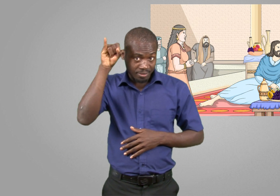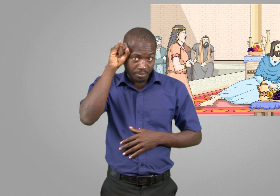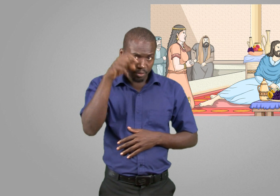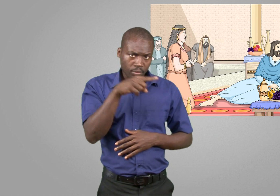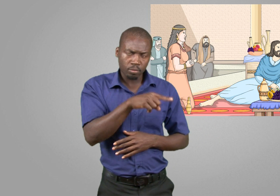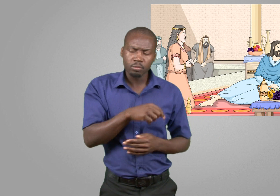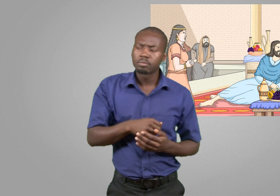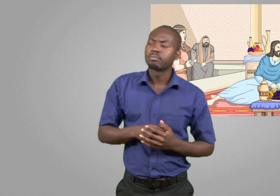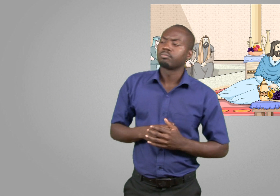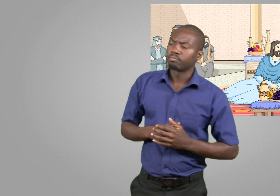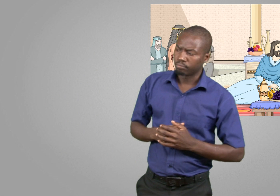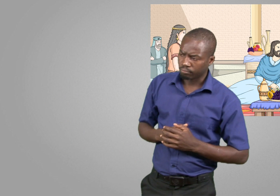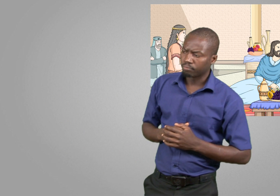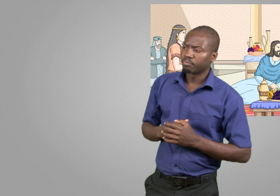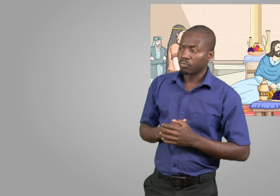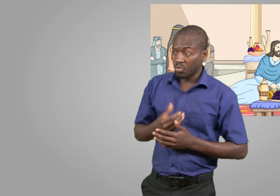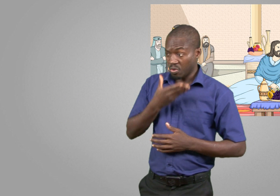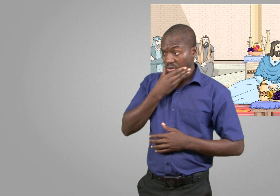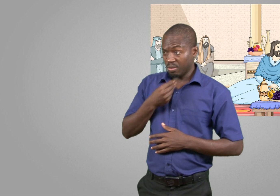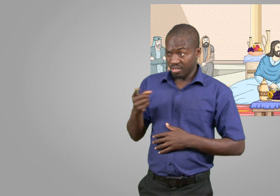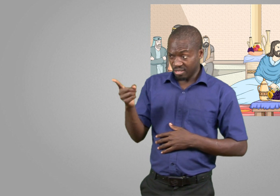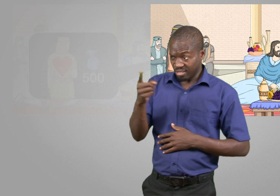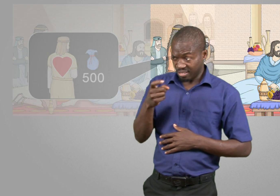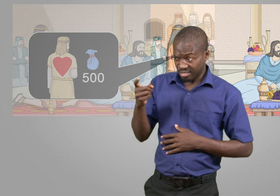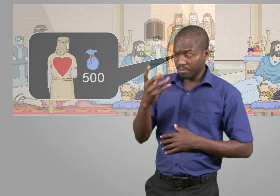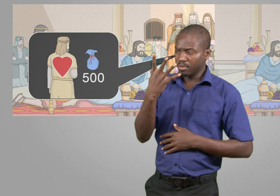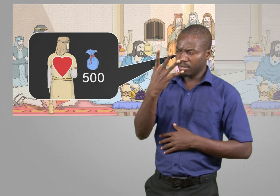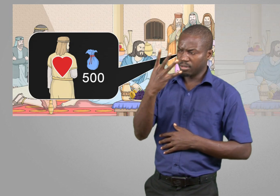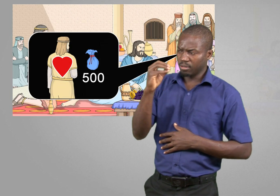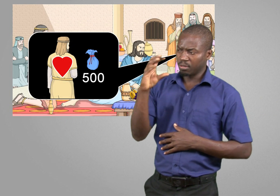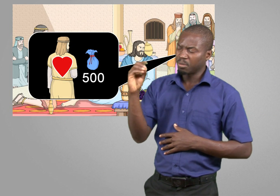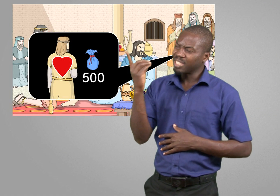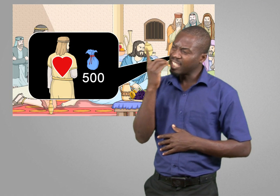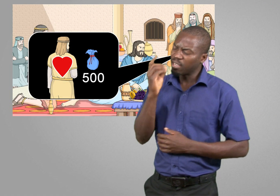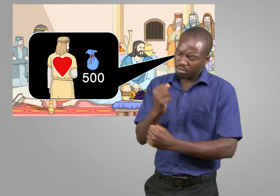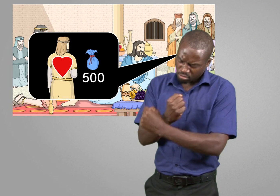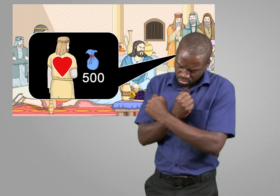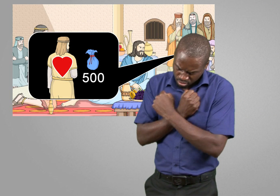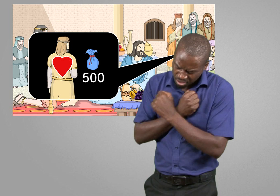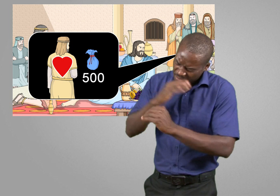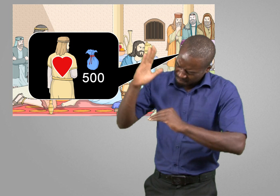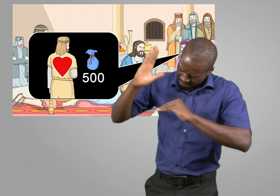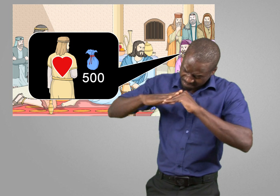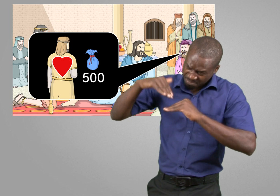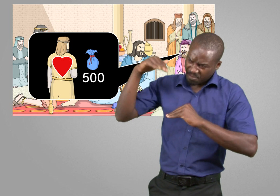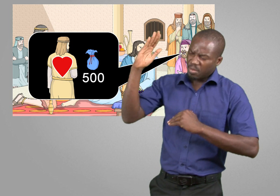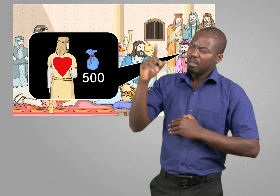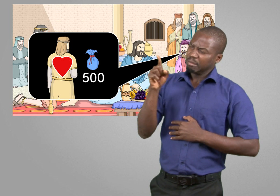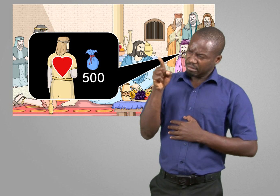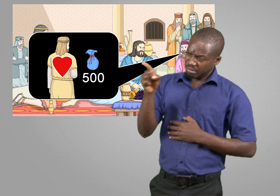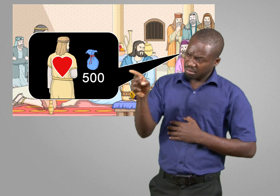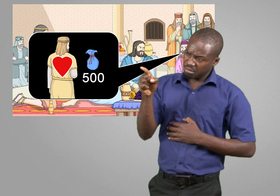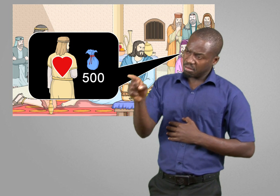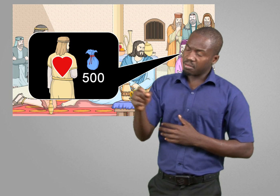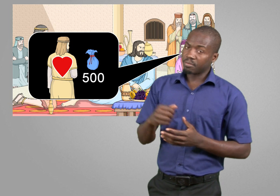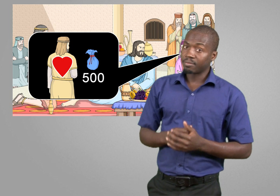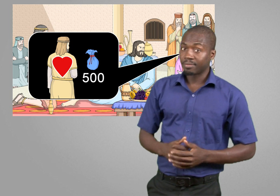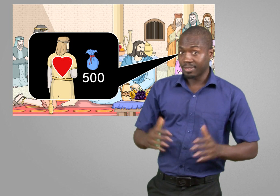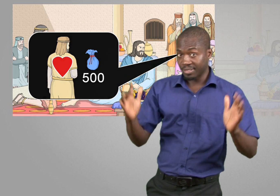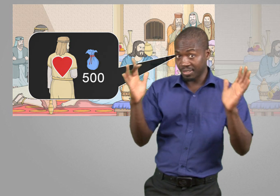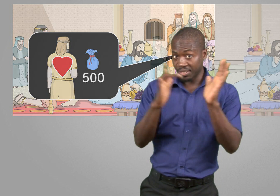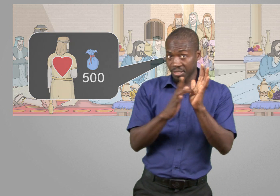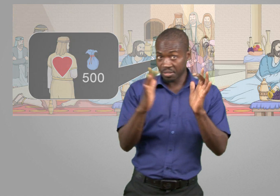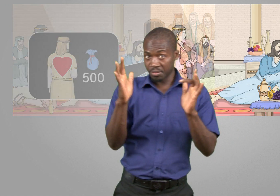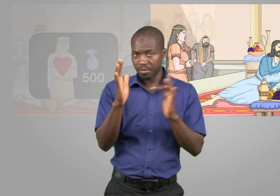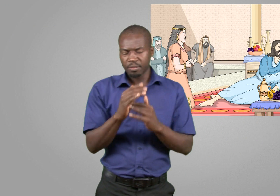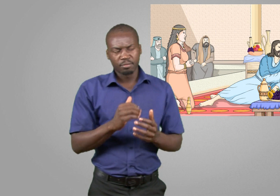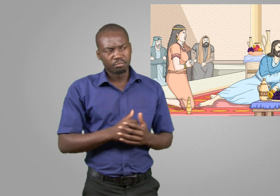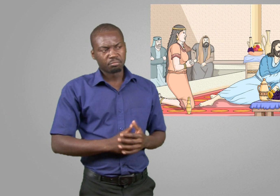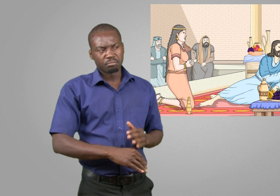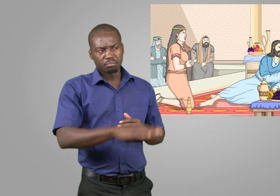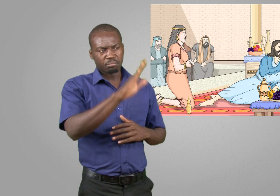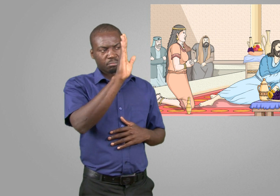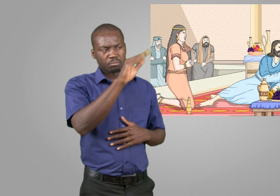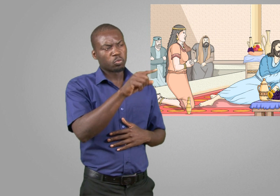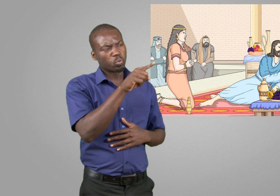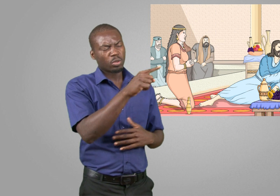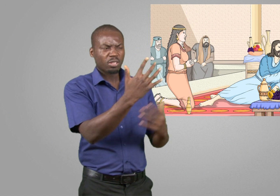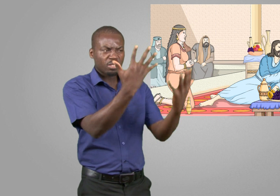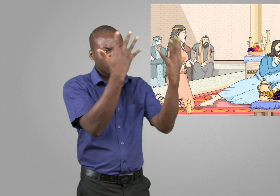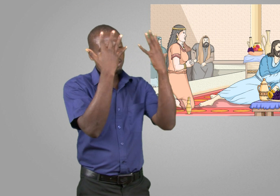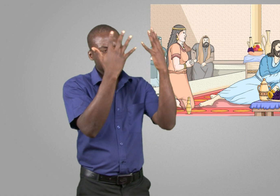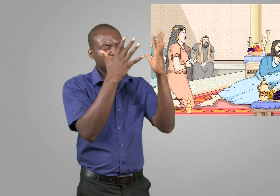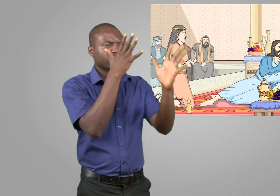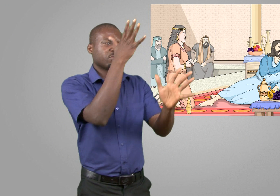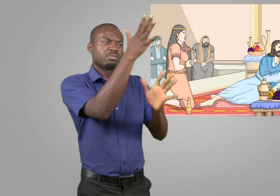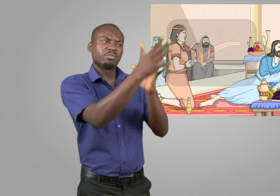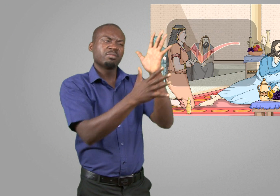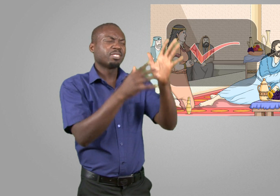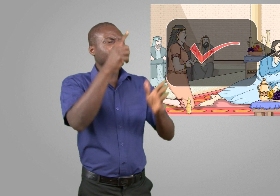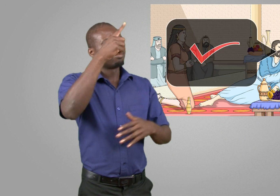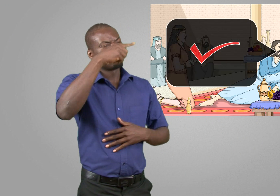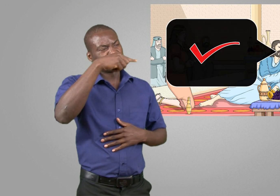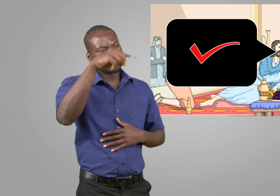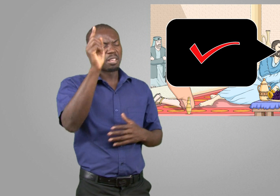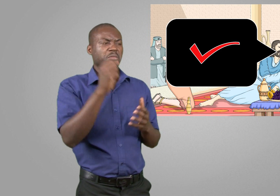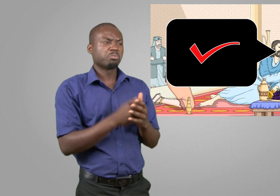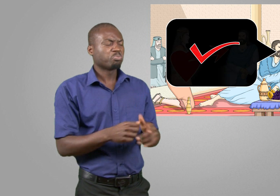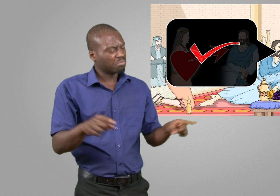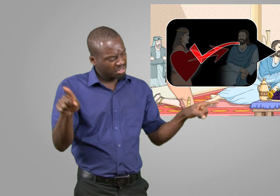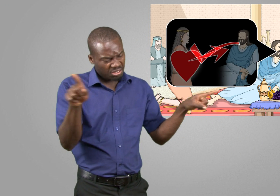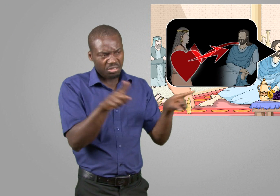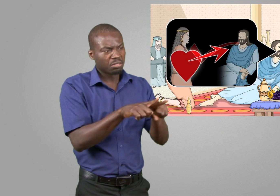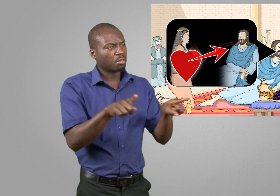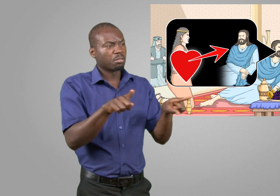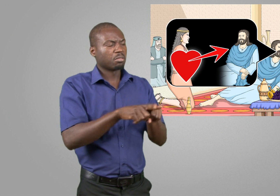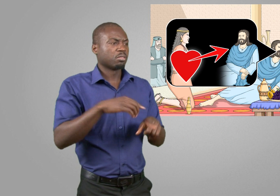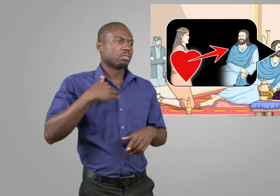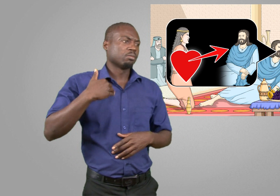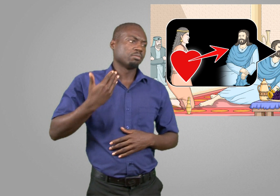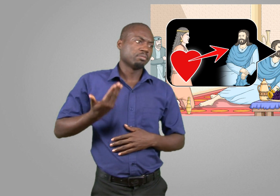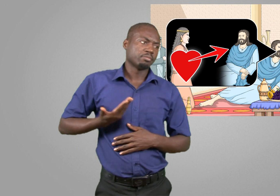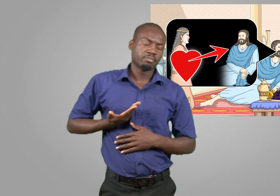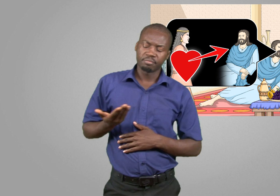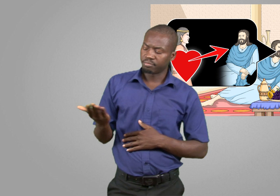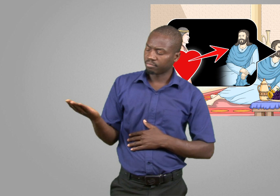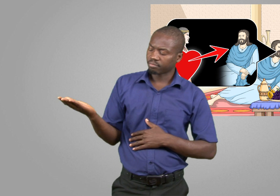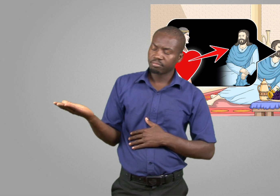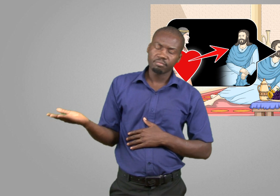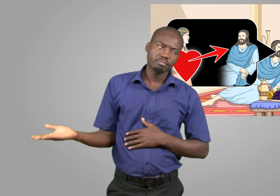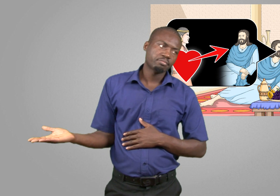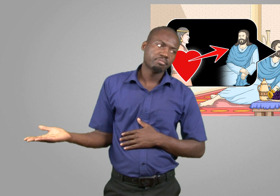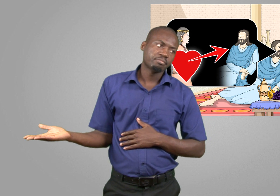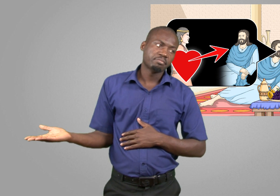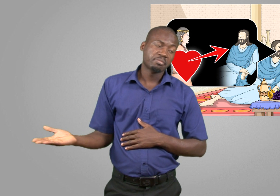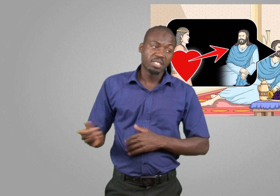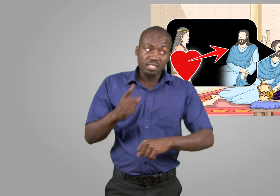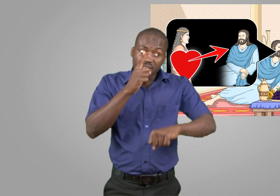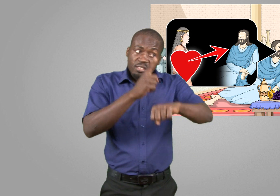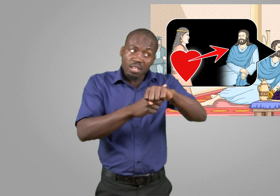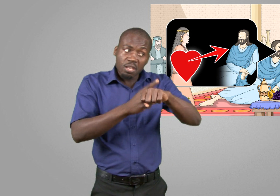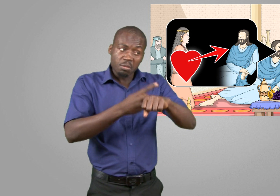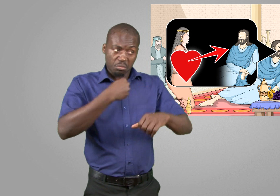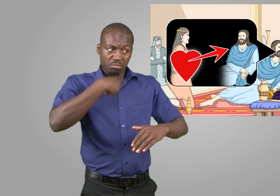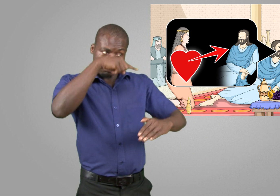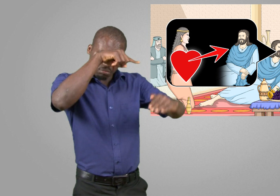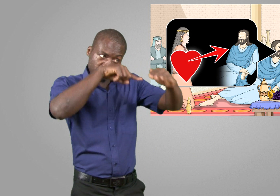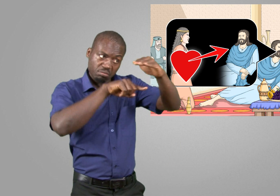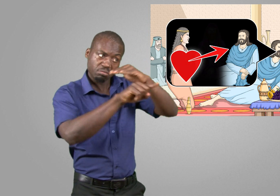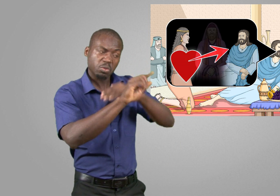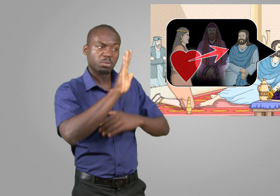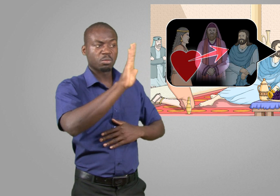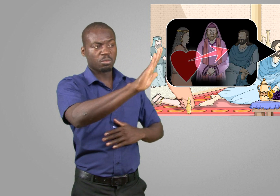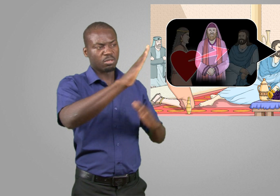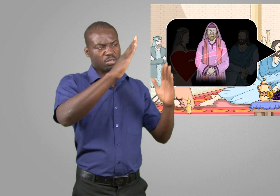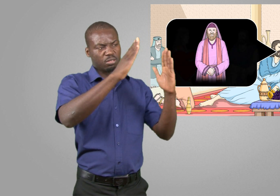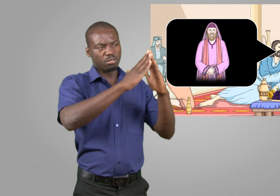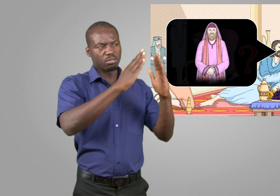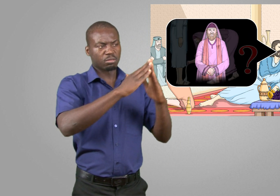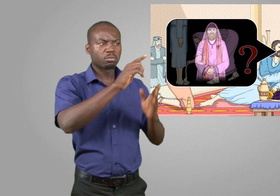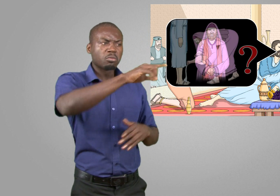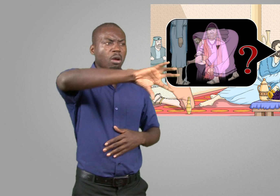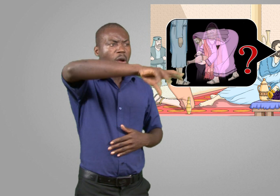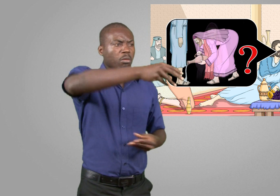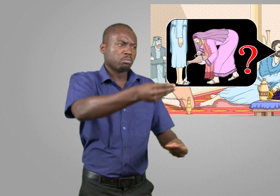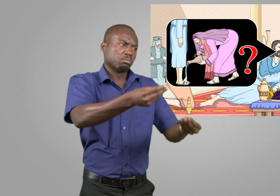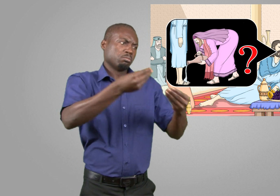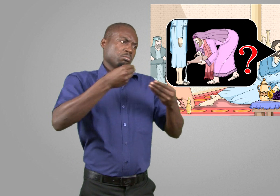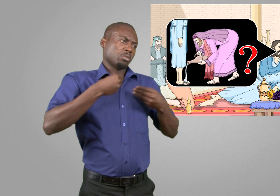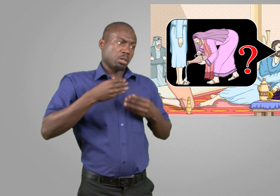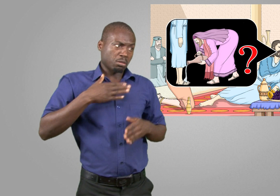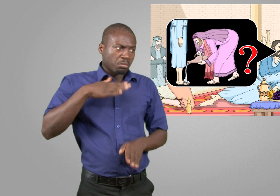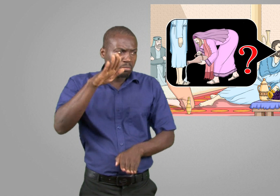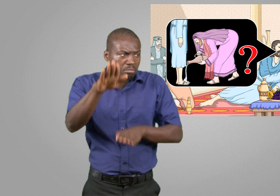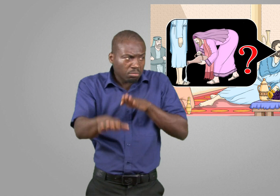“I suppose the one who was forgiven more,” Simon replied. “You have judged correctly,” Jesus said. And turning toward the woman, He said to Simon, “Do you see this woman?